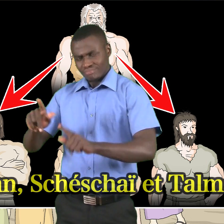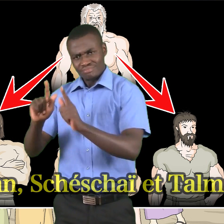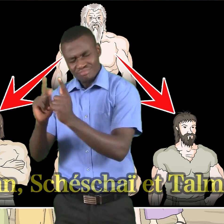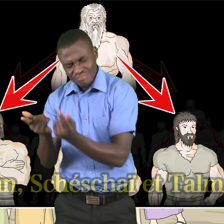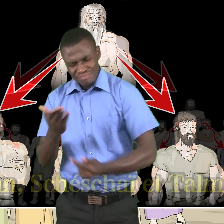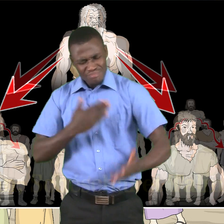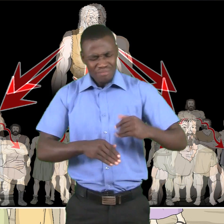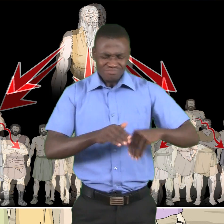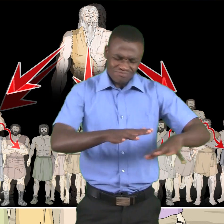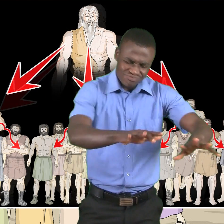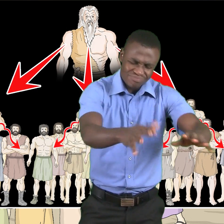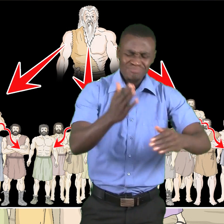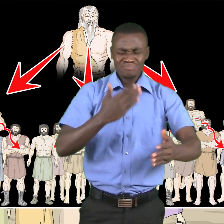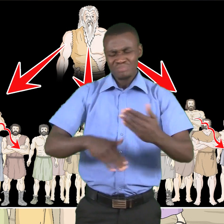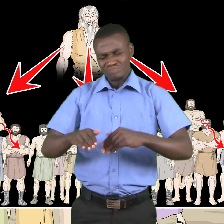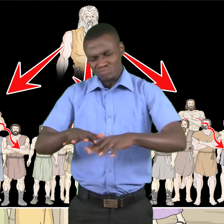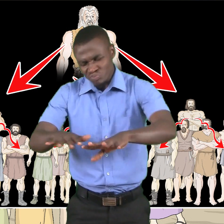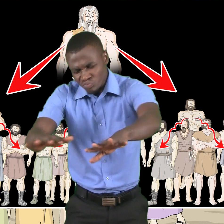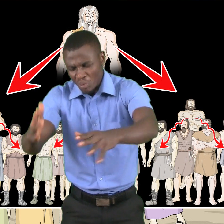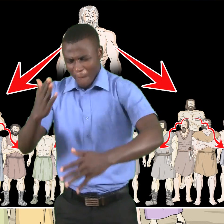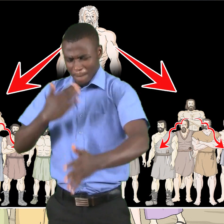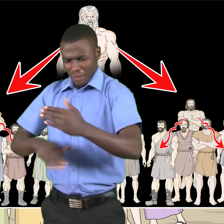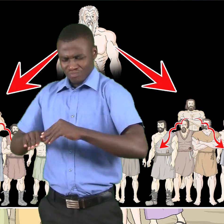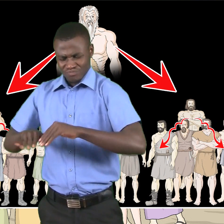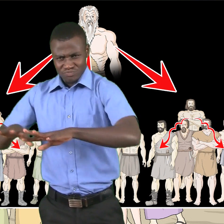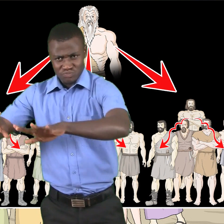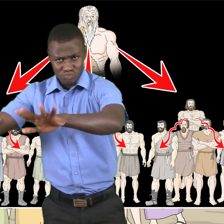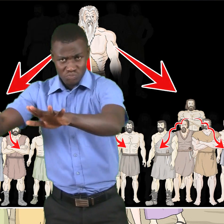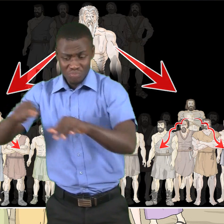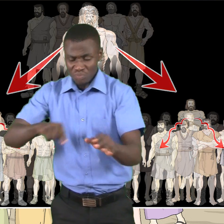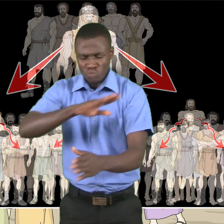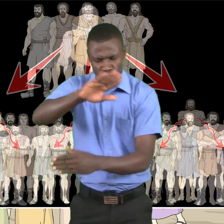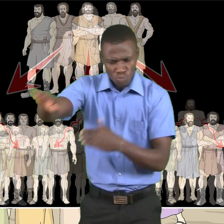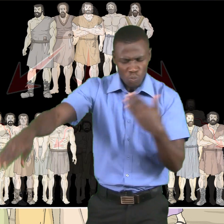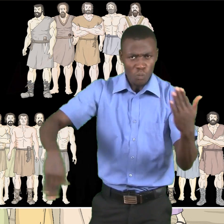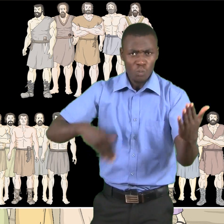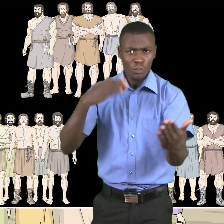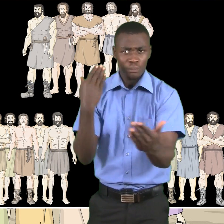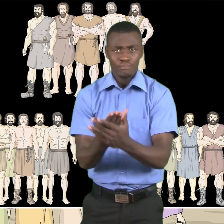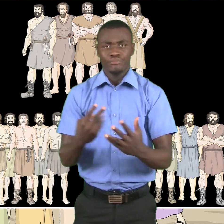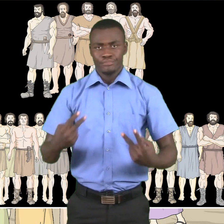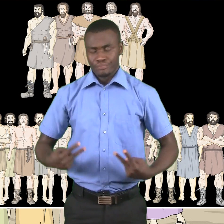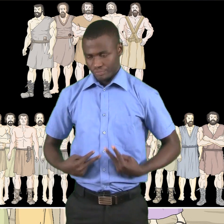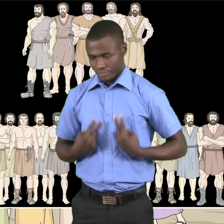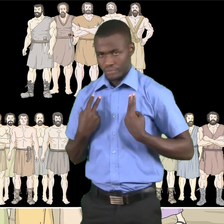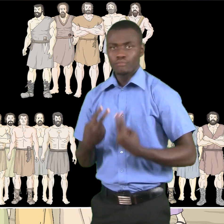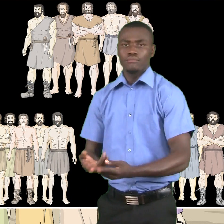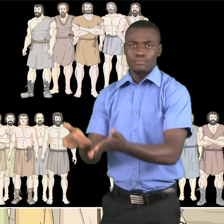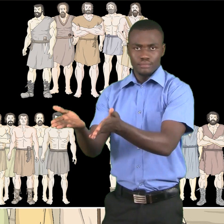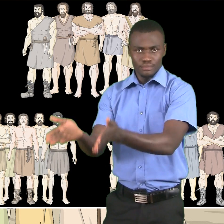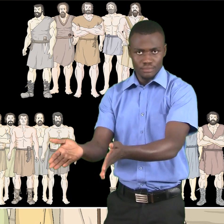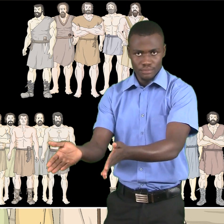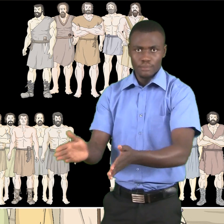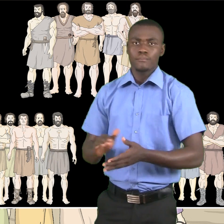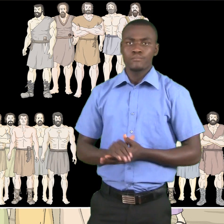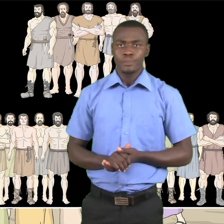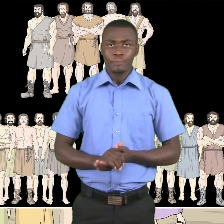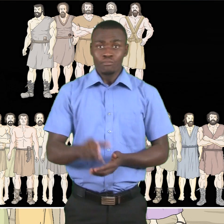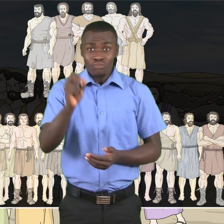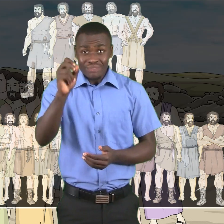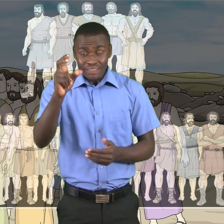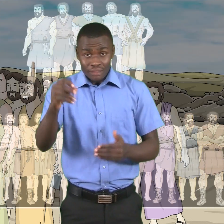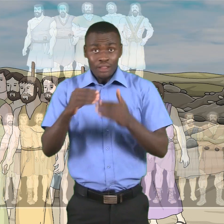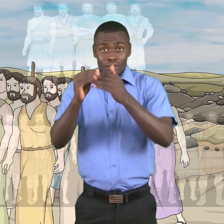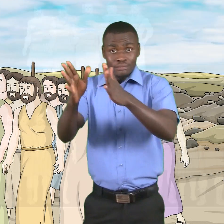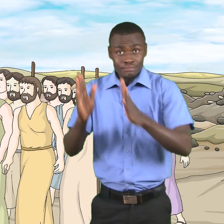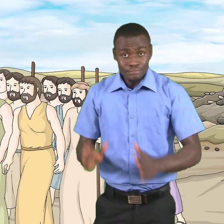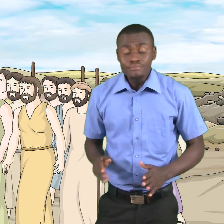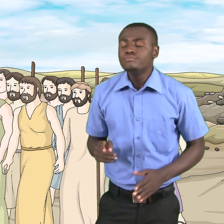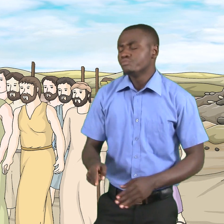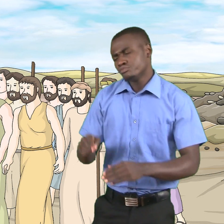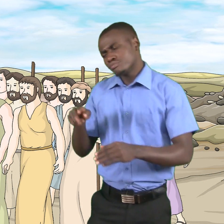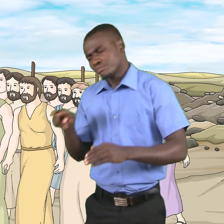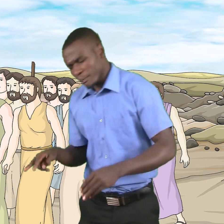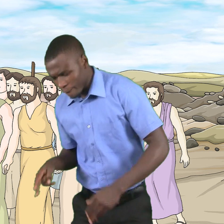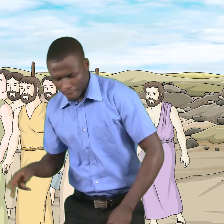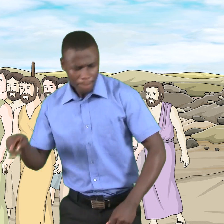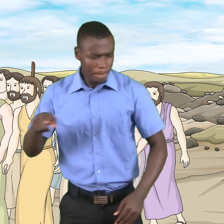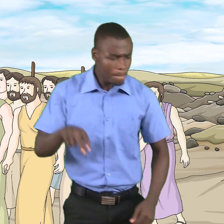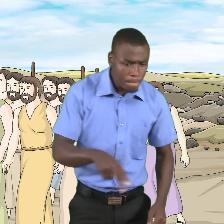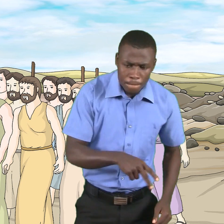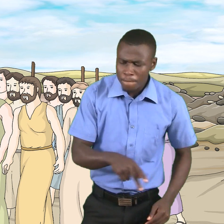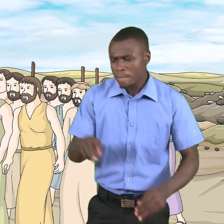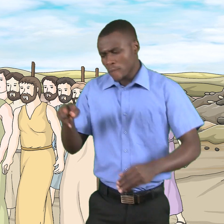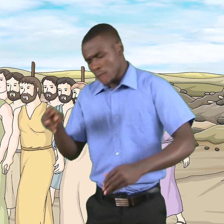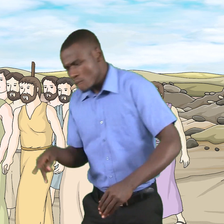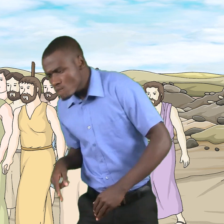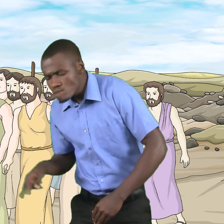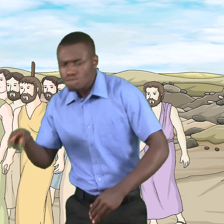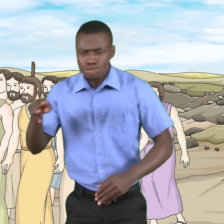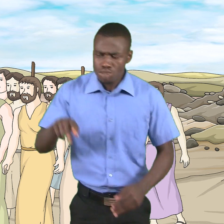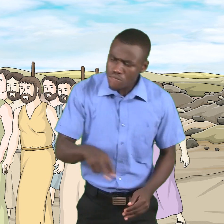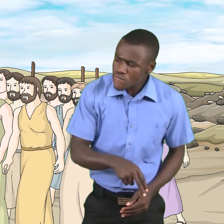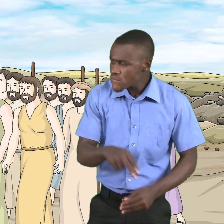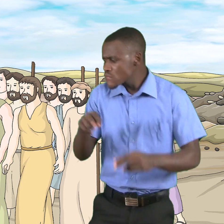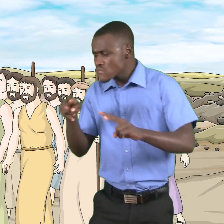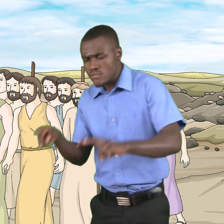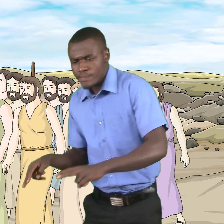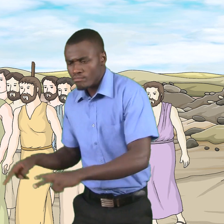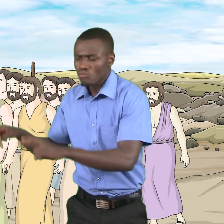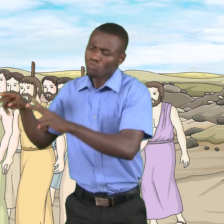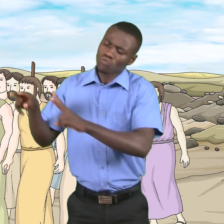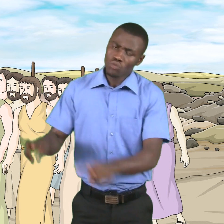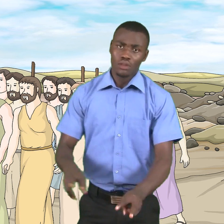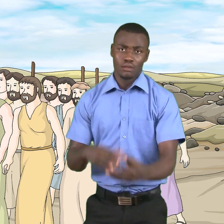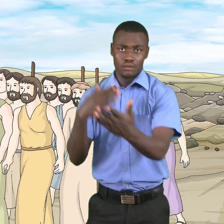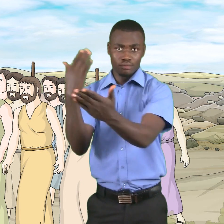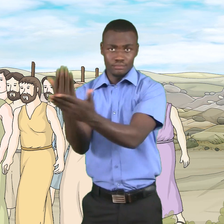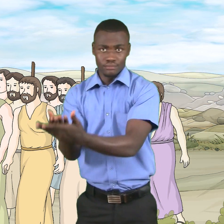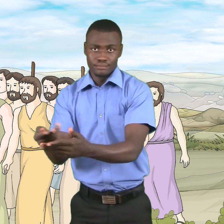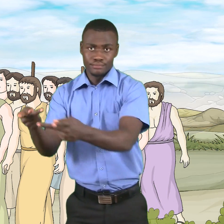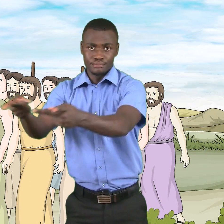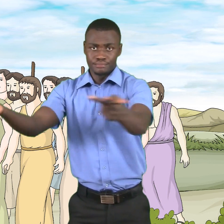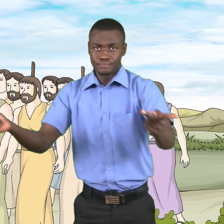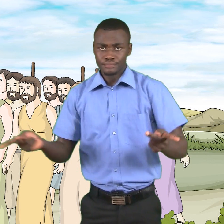It had been built seven years before Zoan in Egypt.